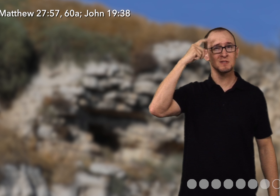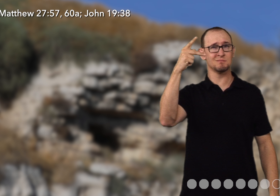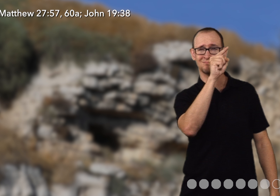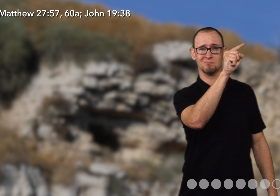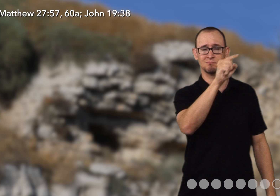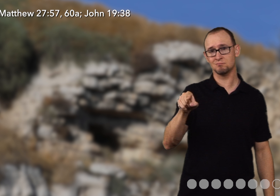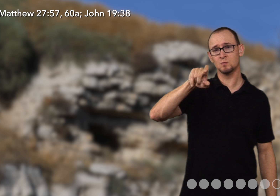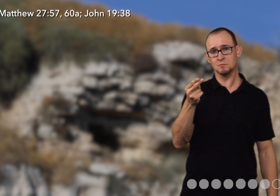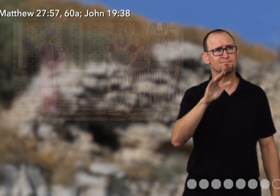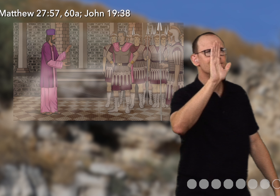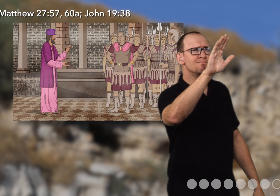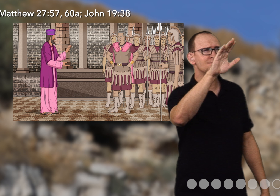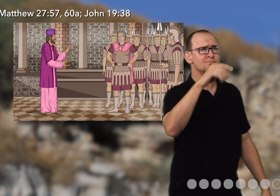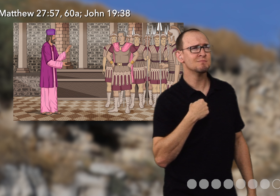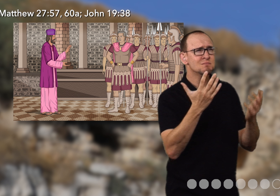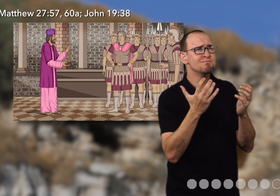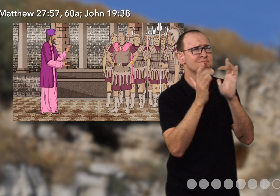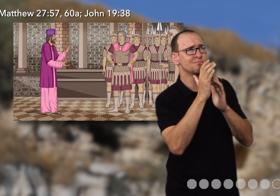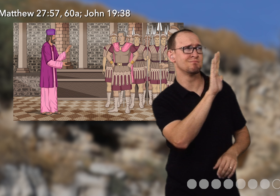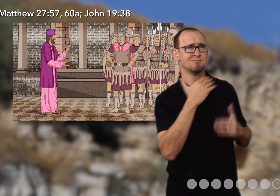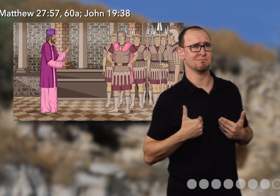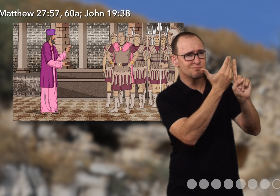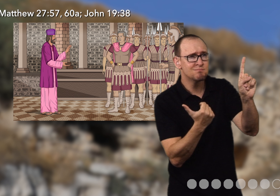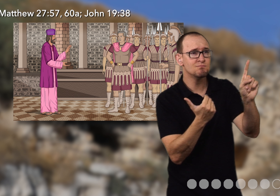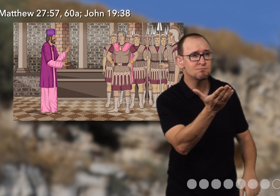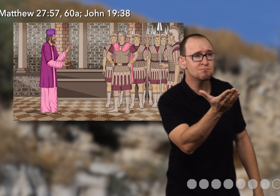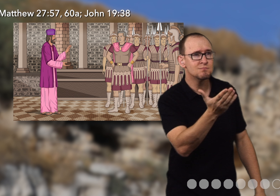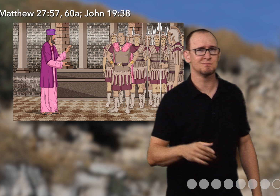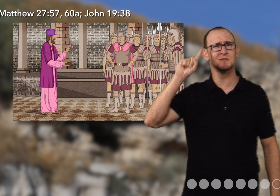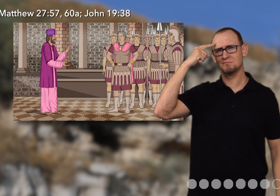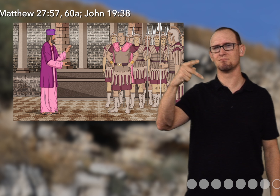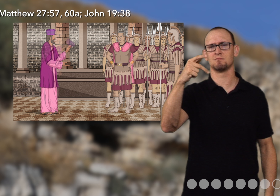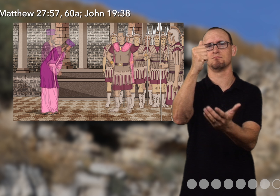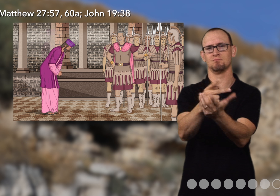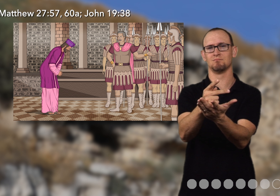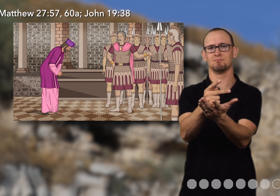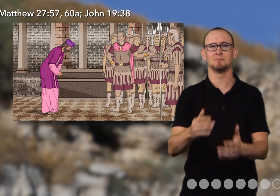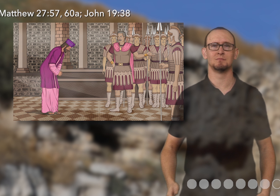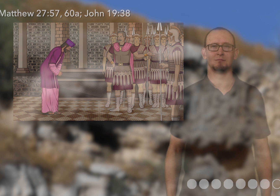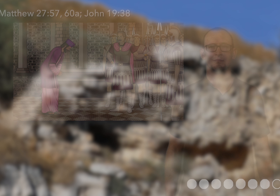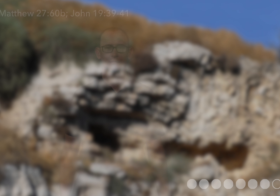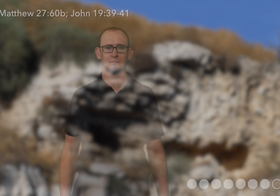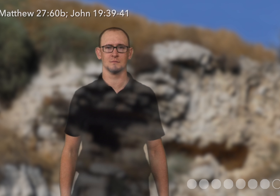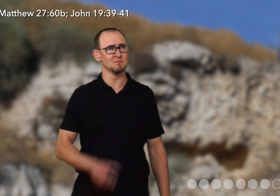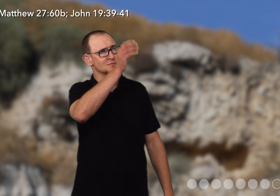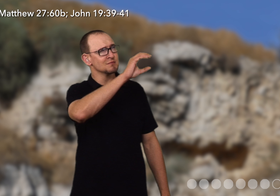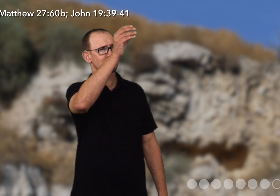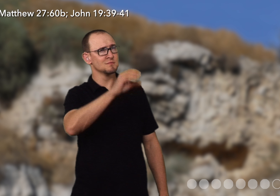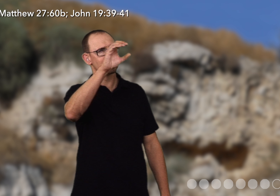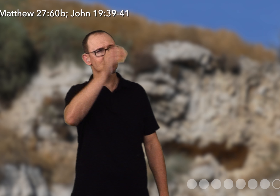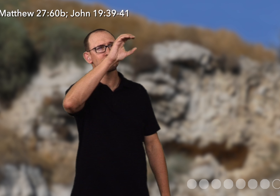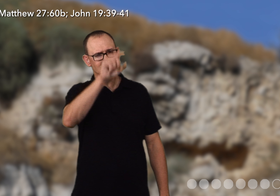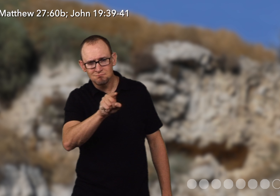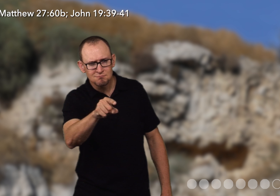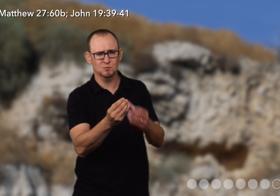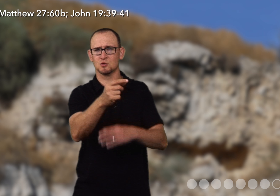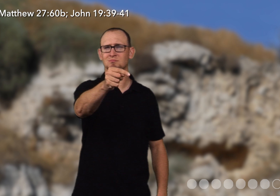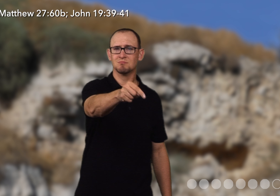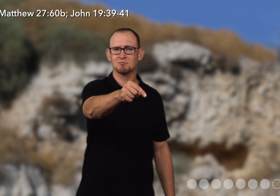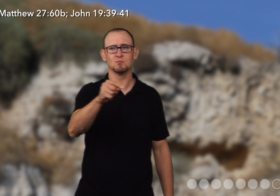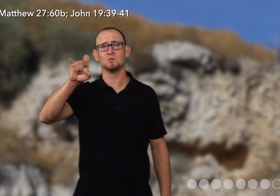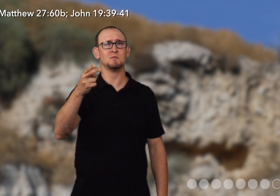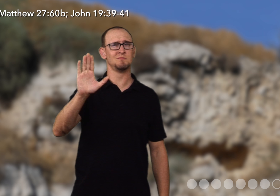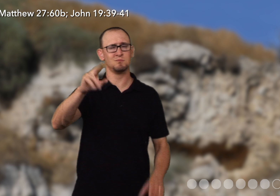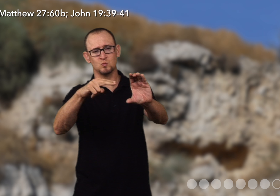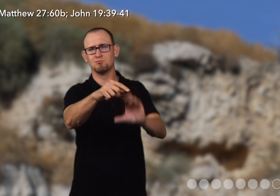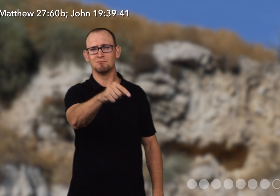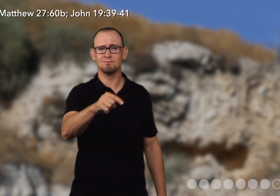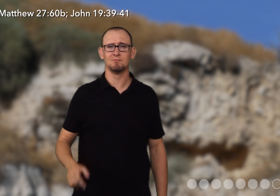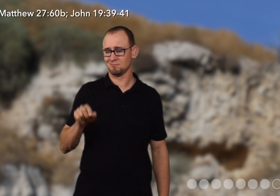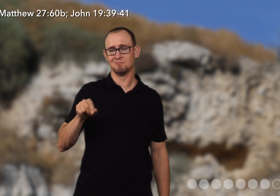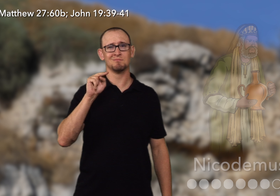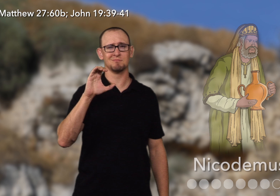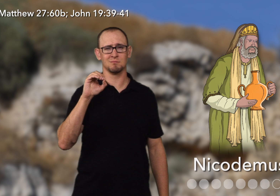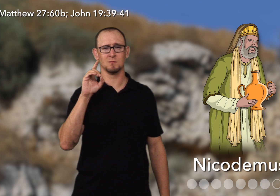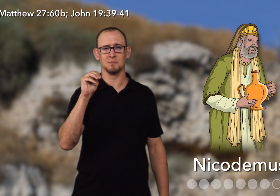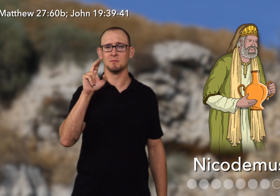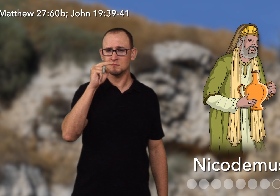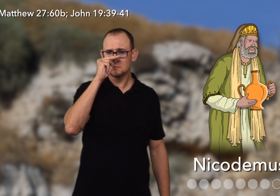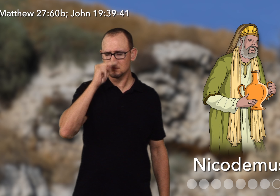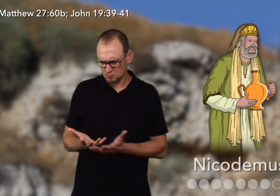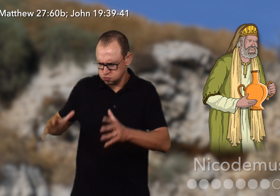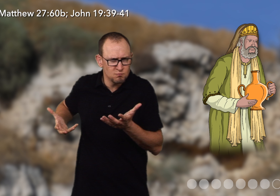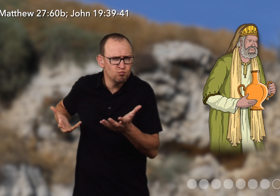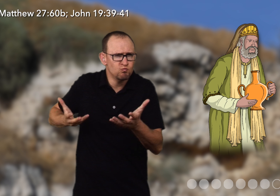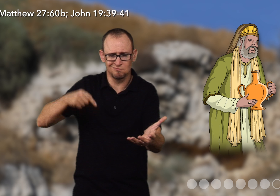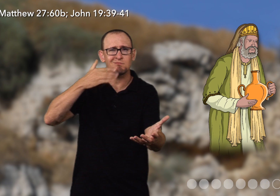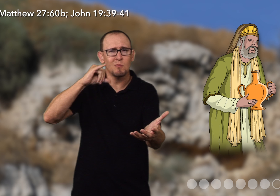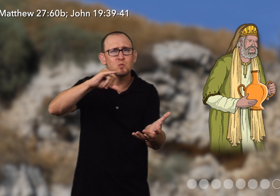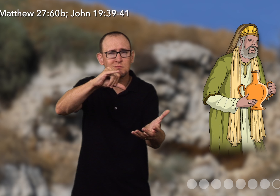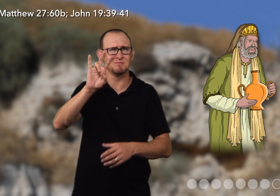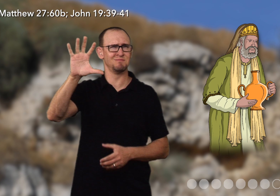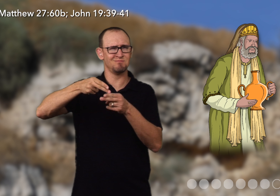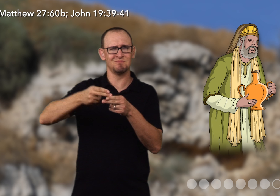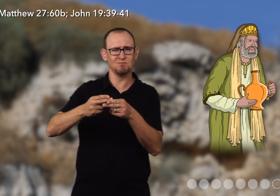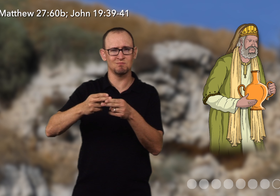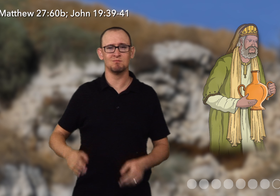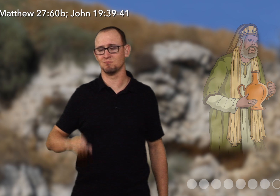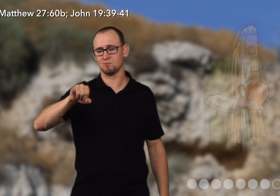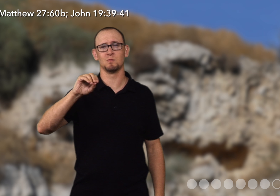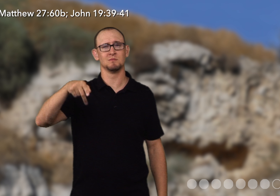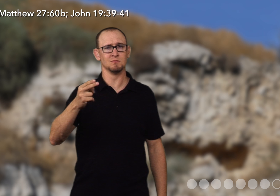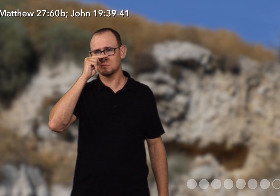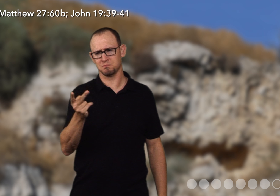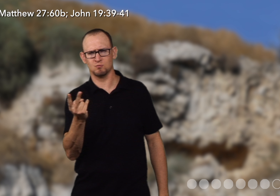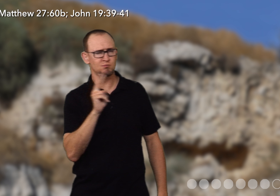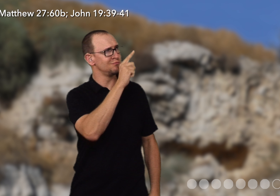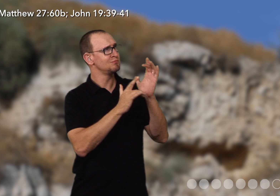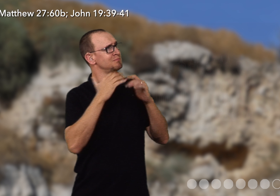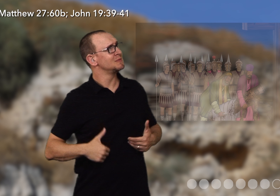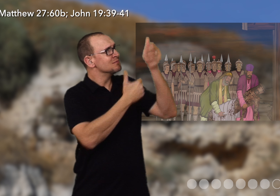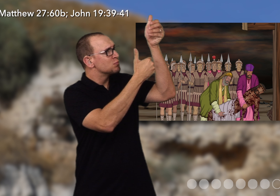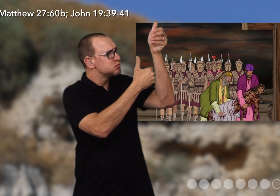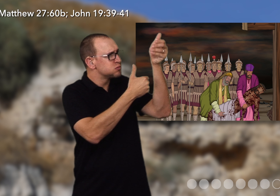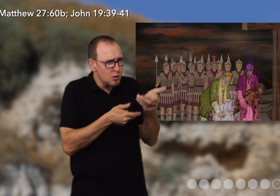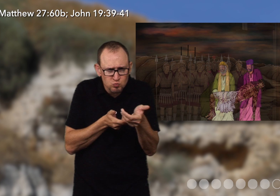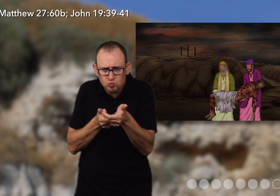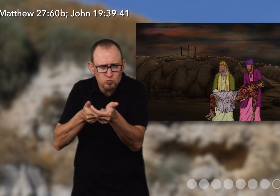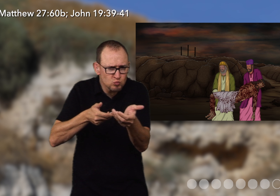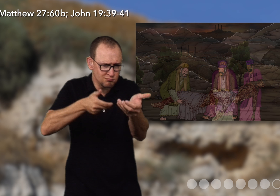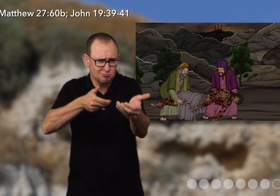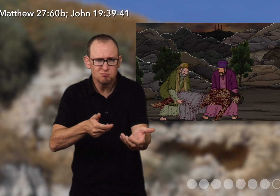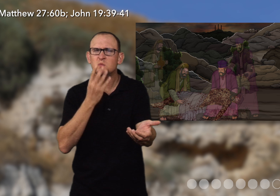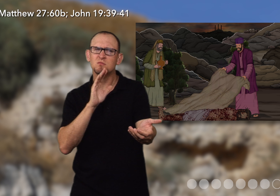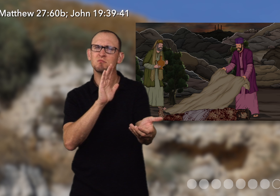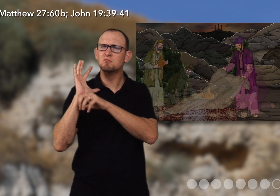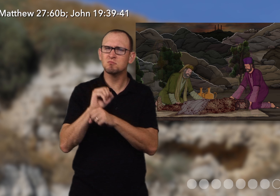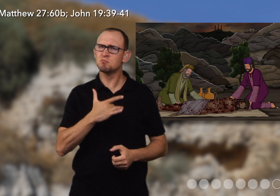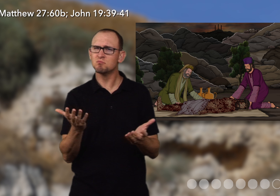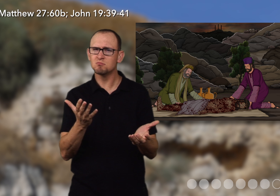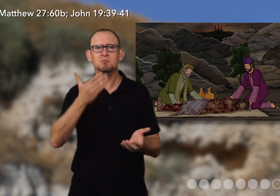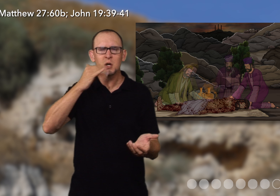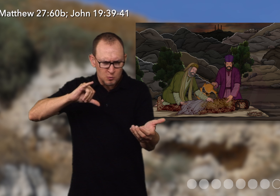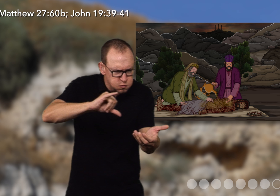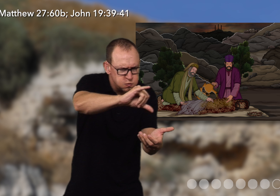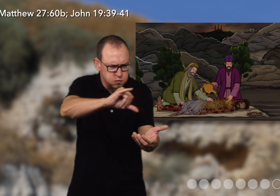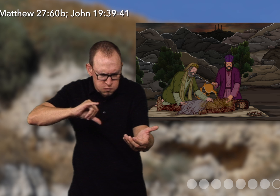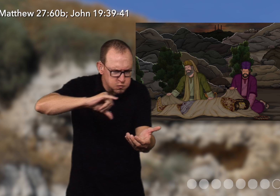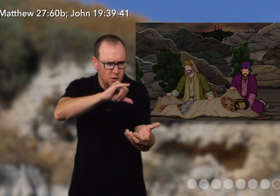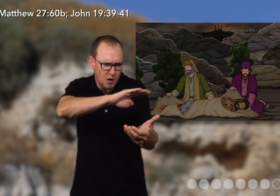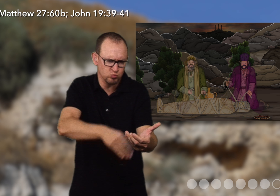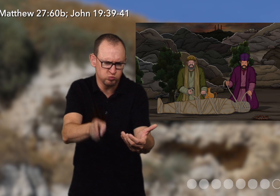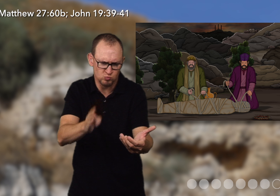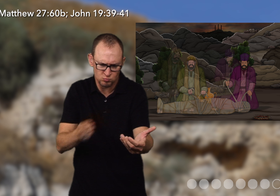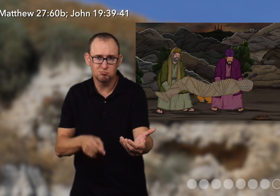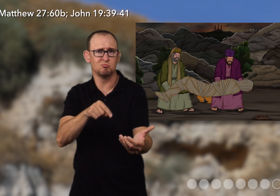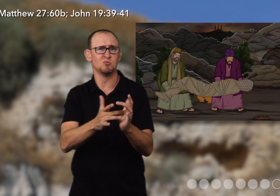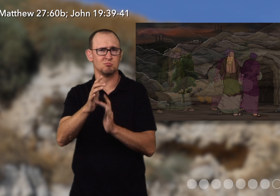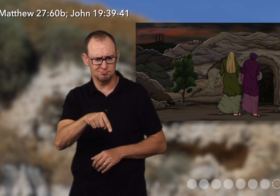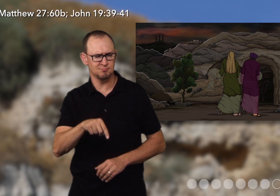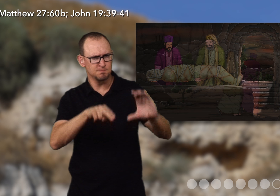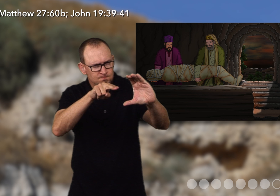Afterward, Joseph of Arimathea, who was a disciple of Jesus (but secretly for fear of the Jews), asked Pilate to let him remove the body of Jesus. Pilate gave him permission, so he came and removed His body.